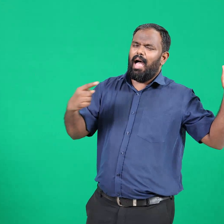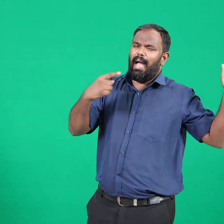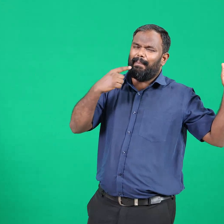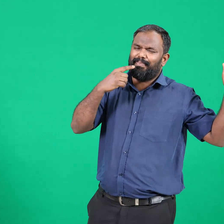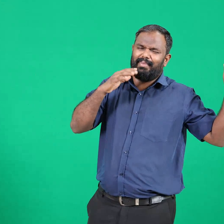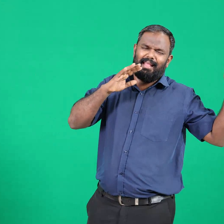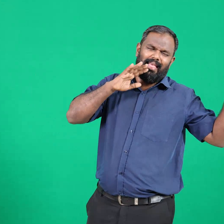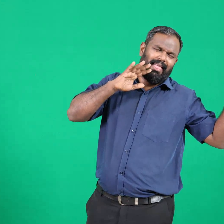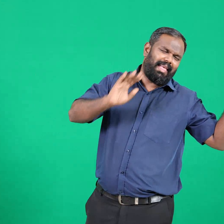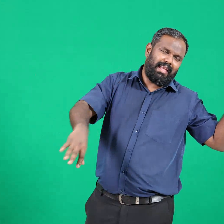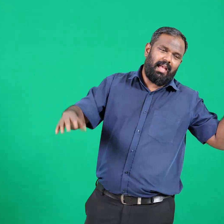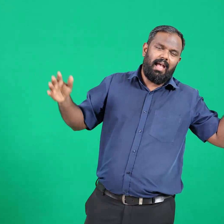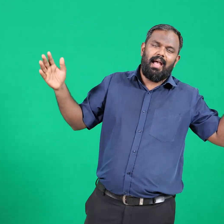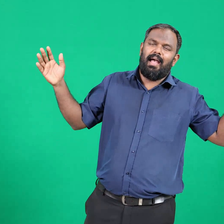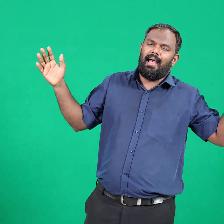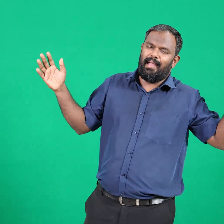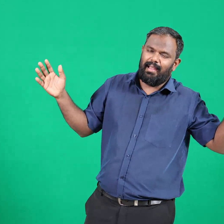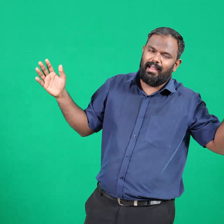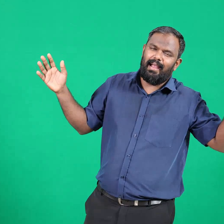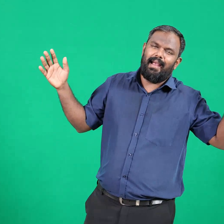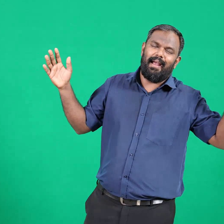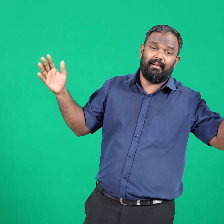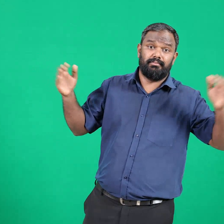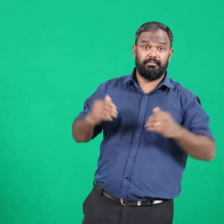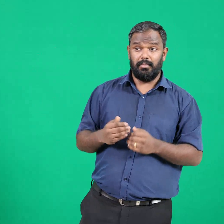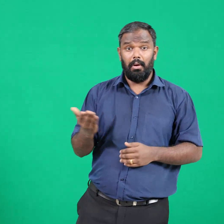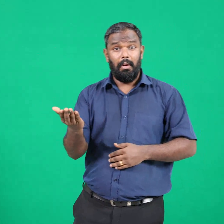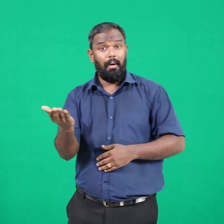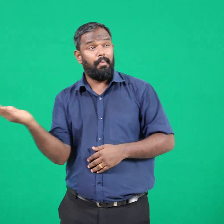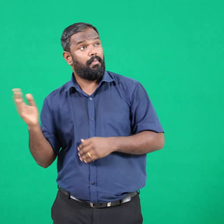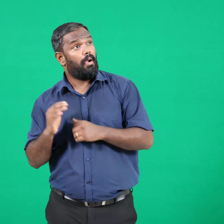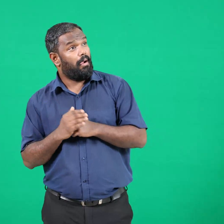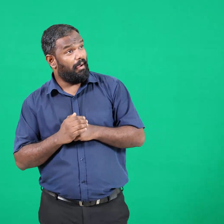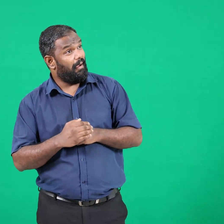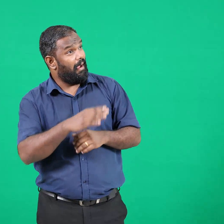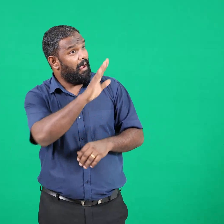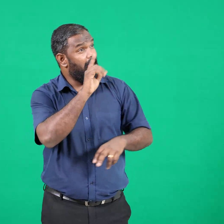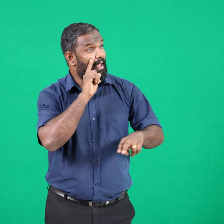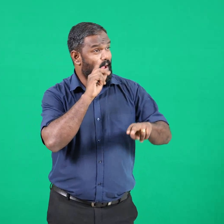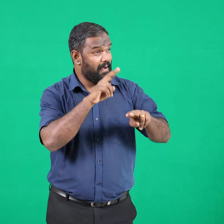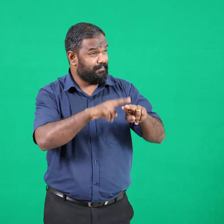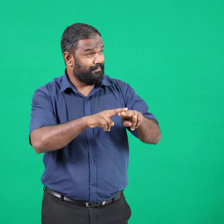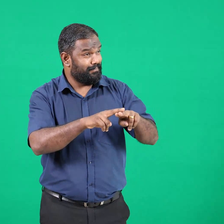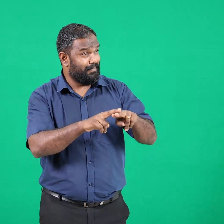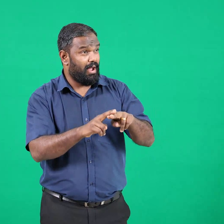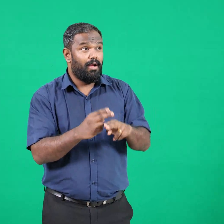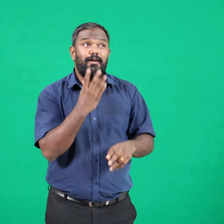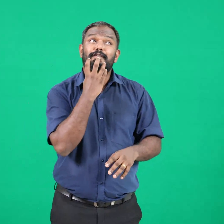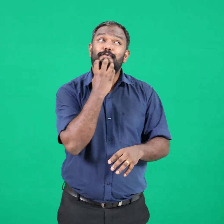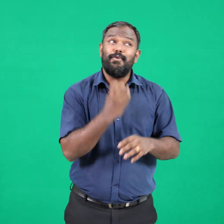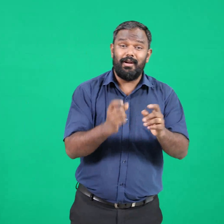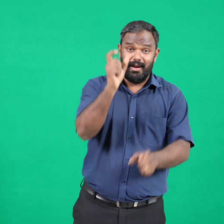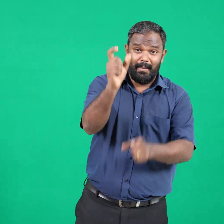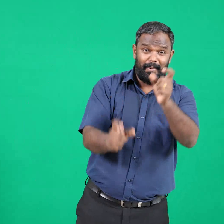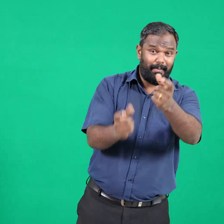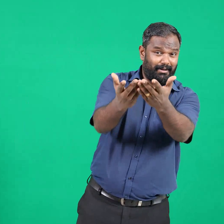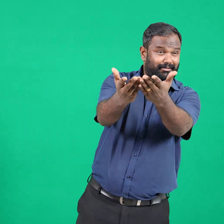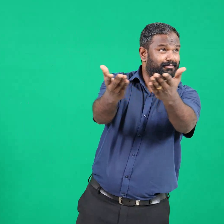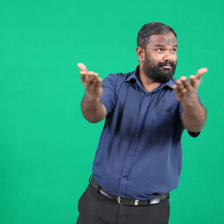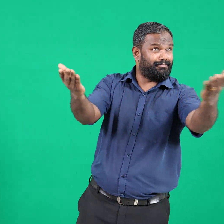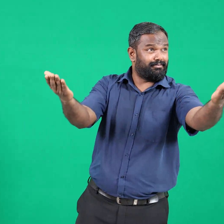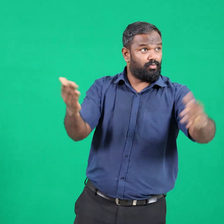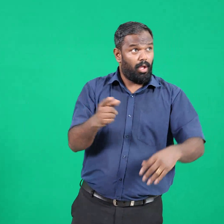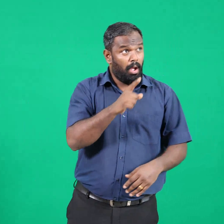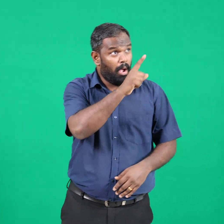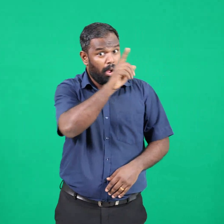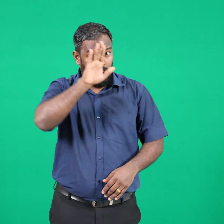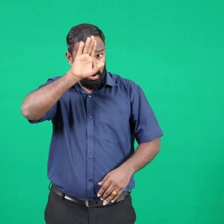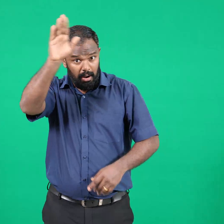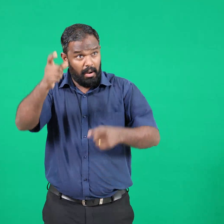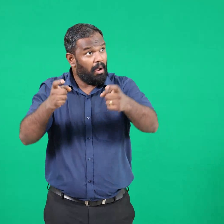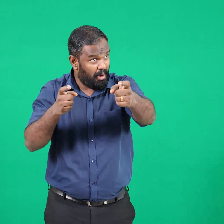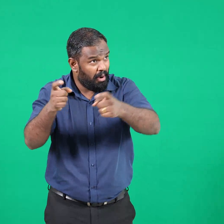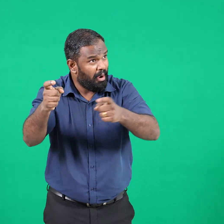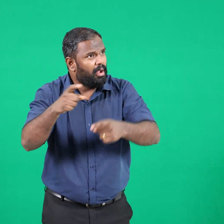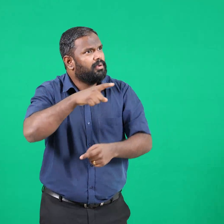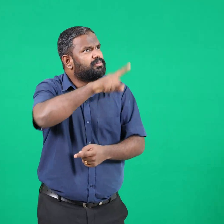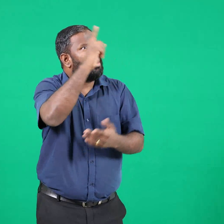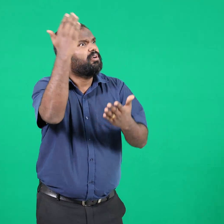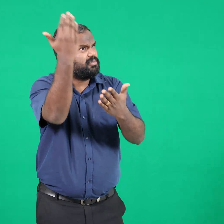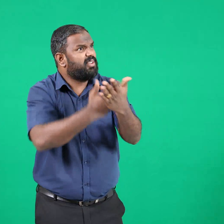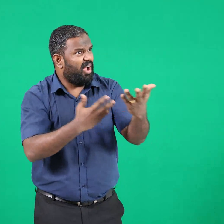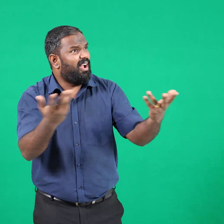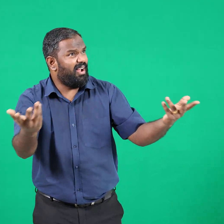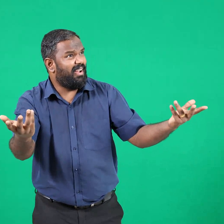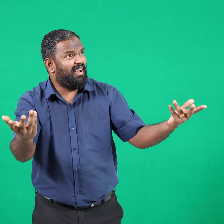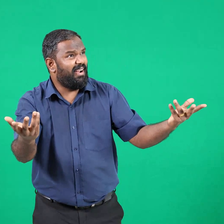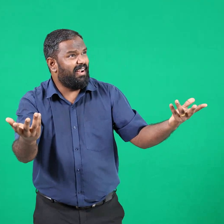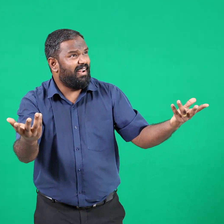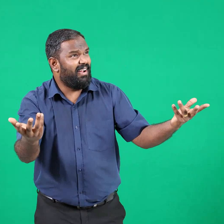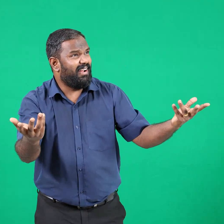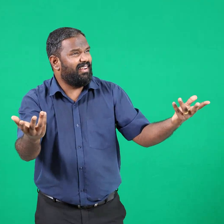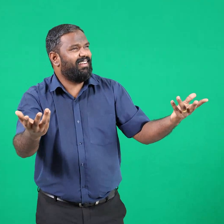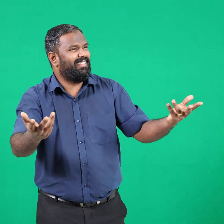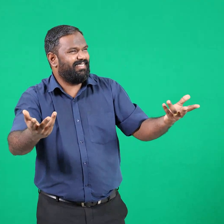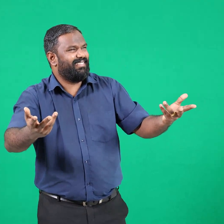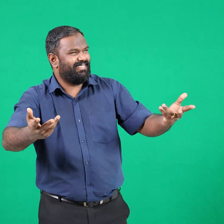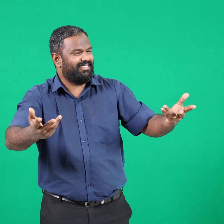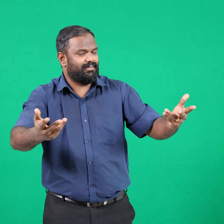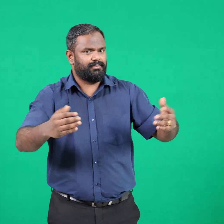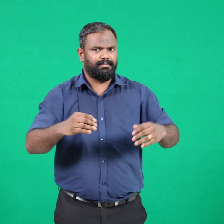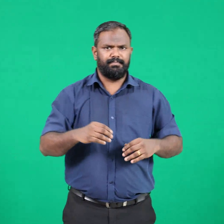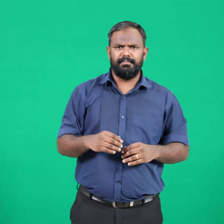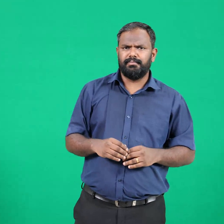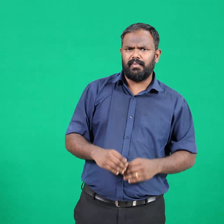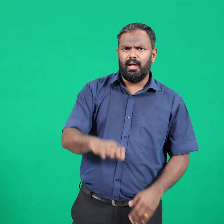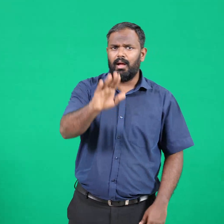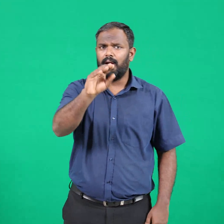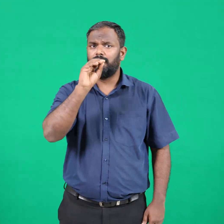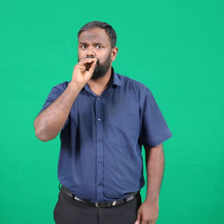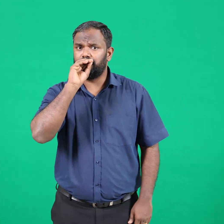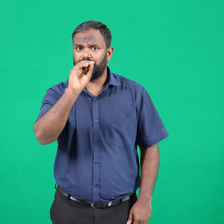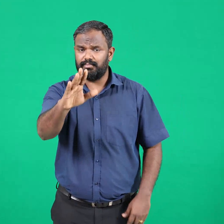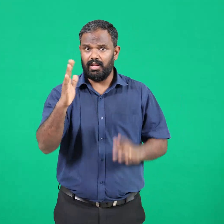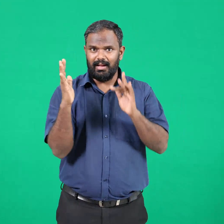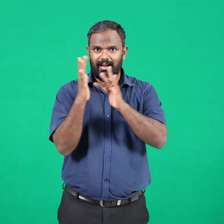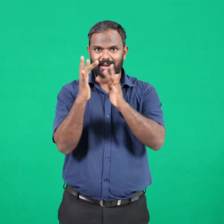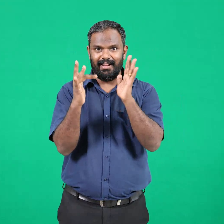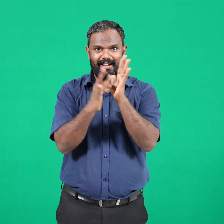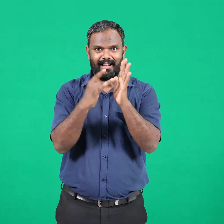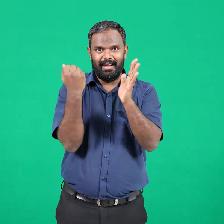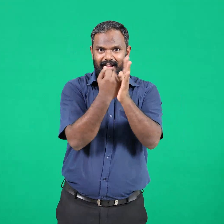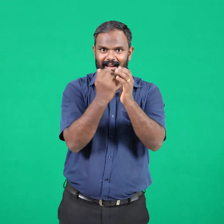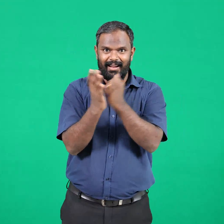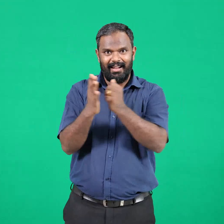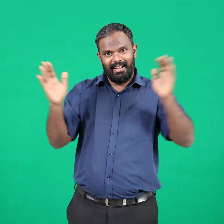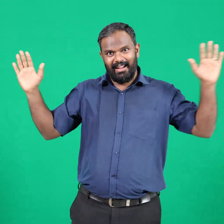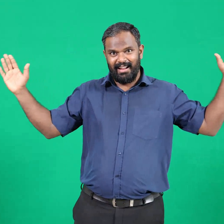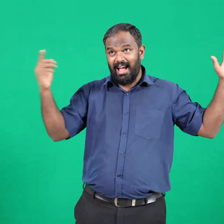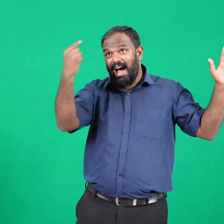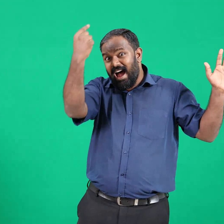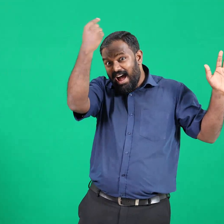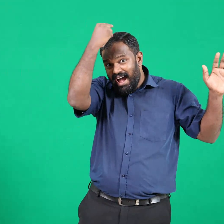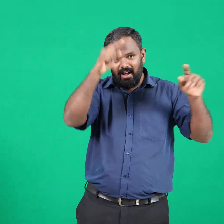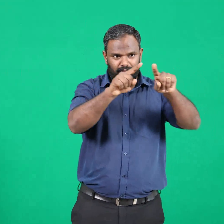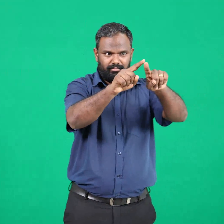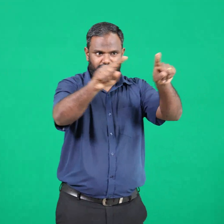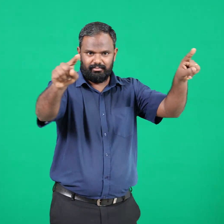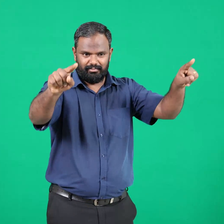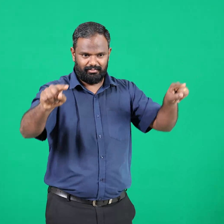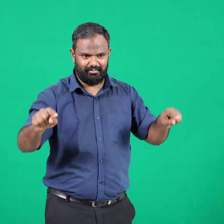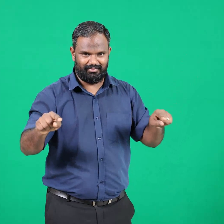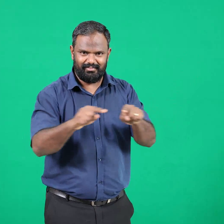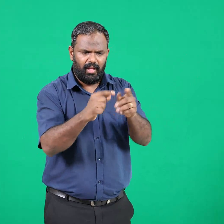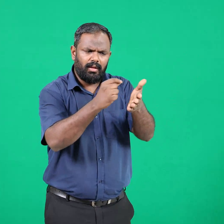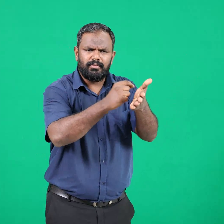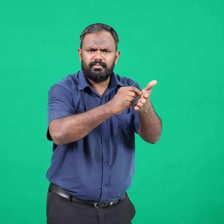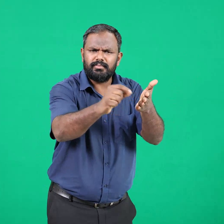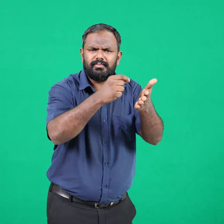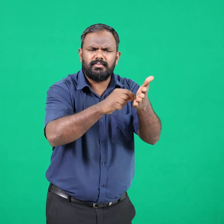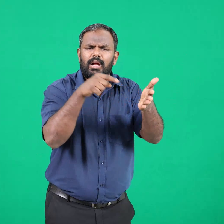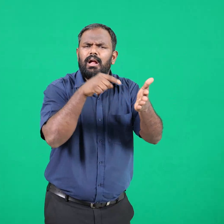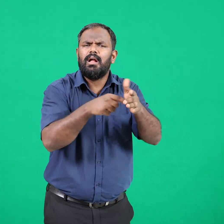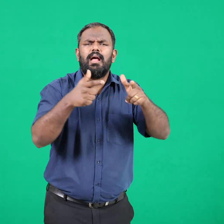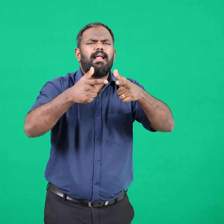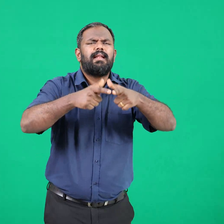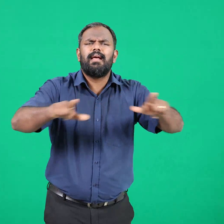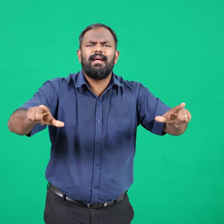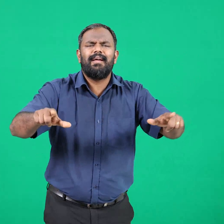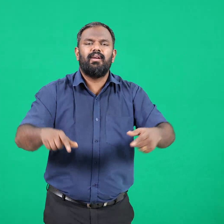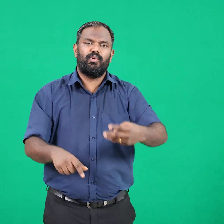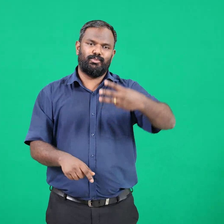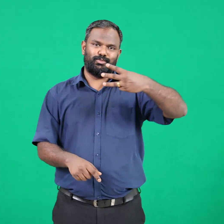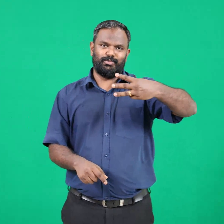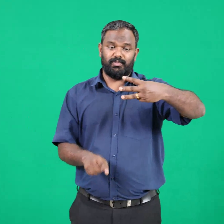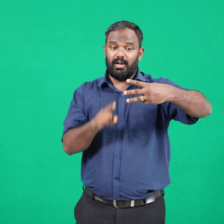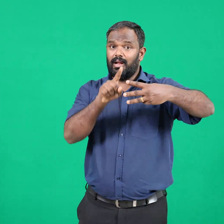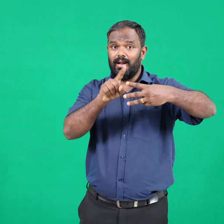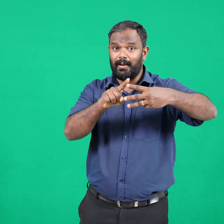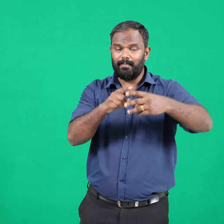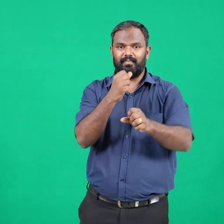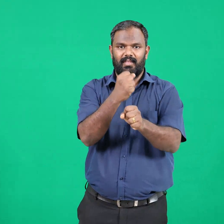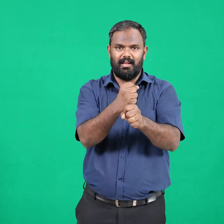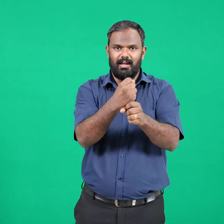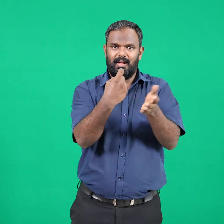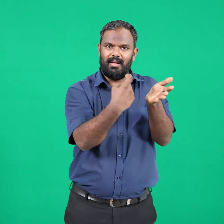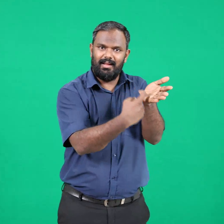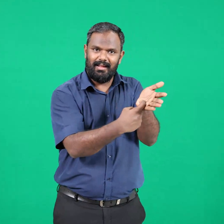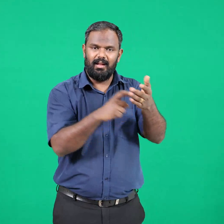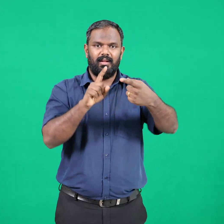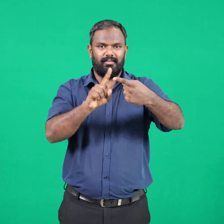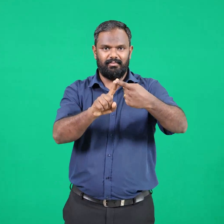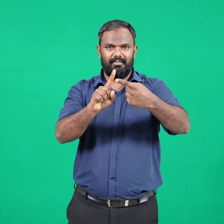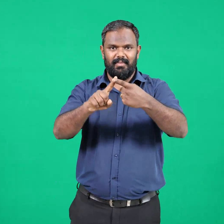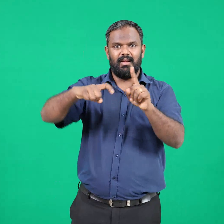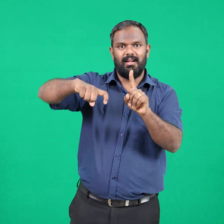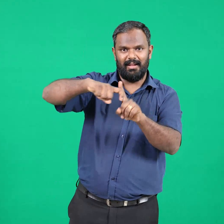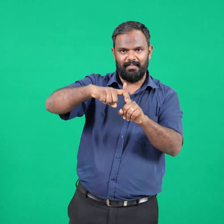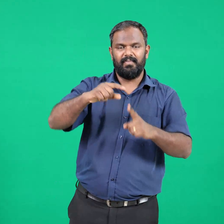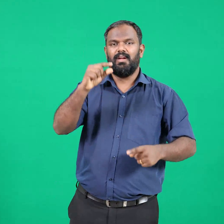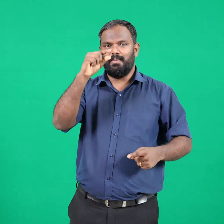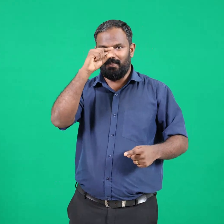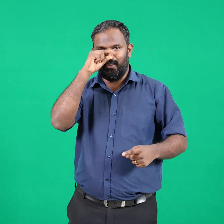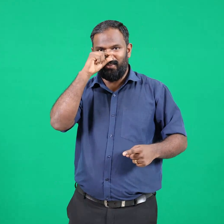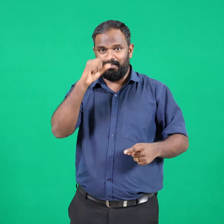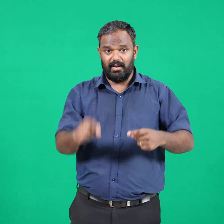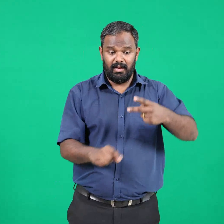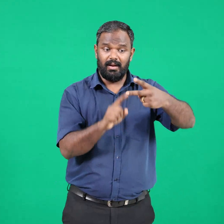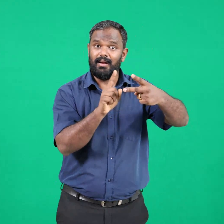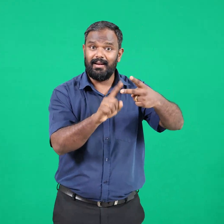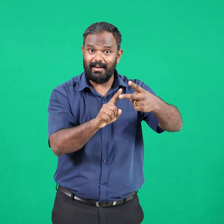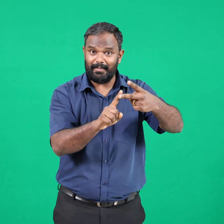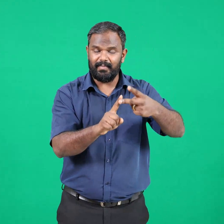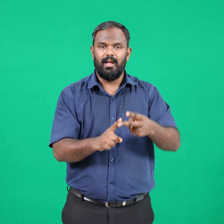"If You are the King of the Jews," they said, "save Yourself!"